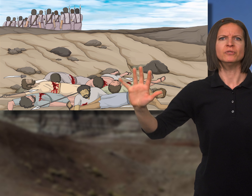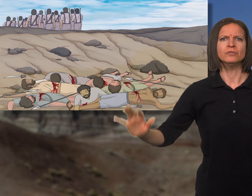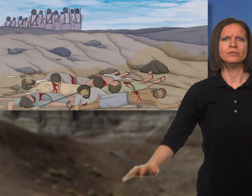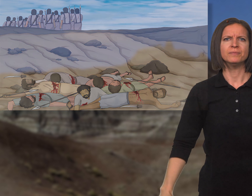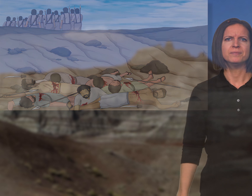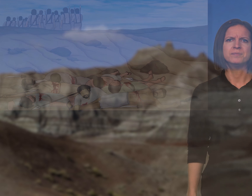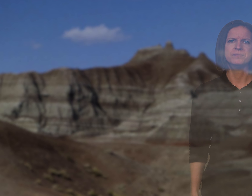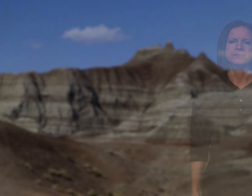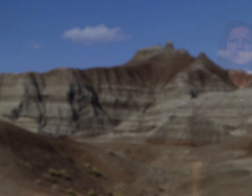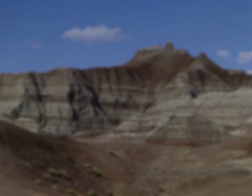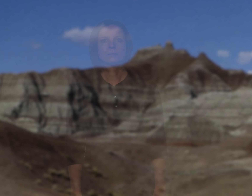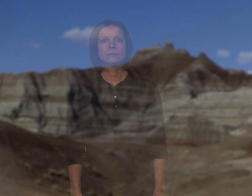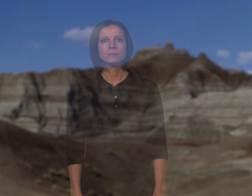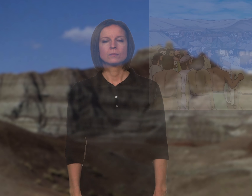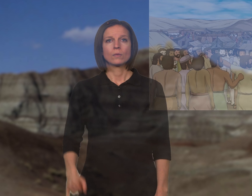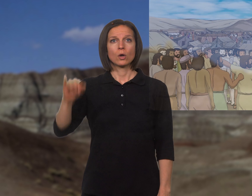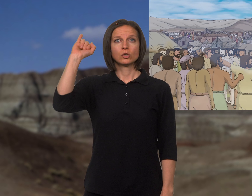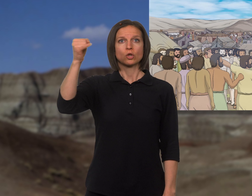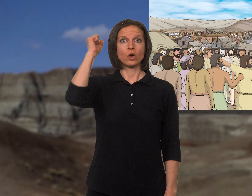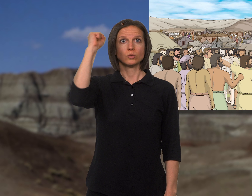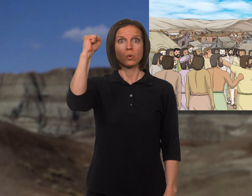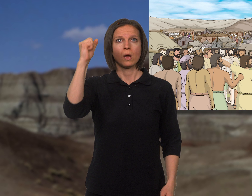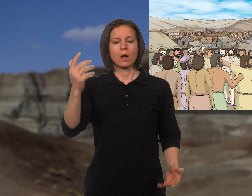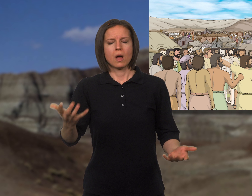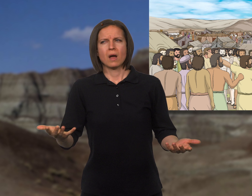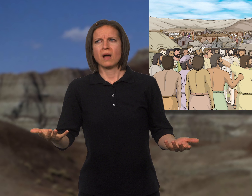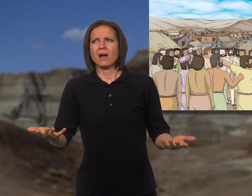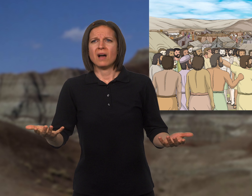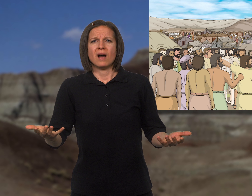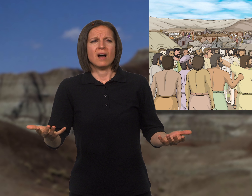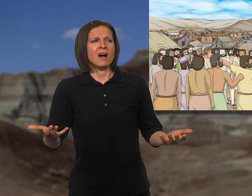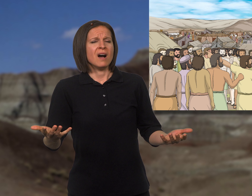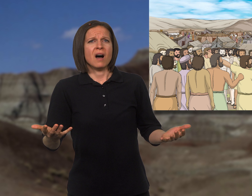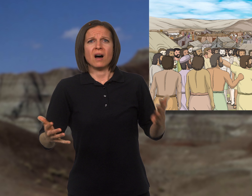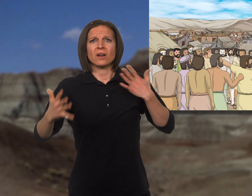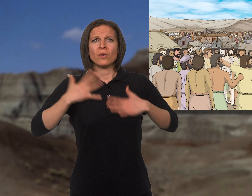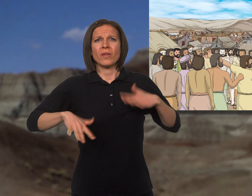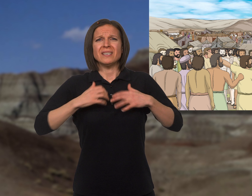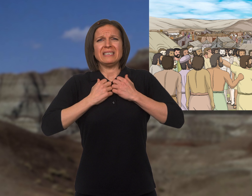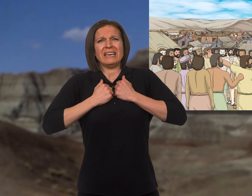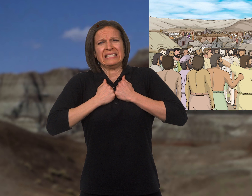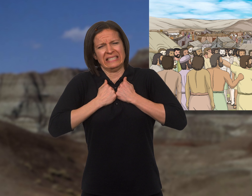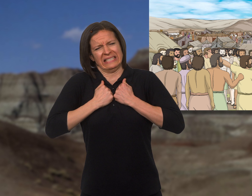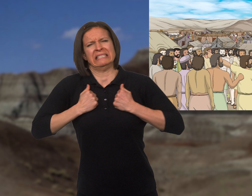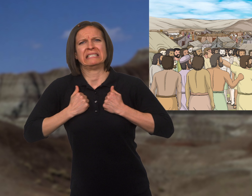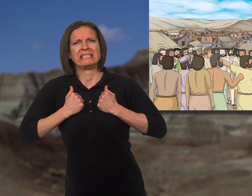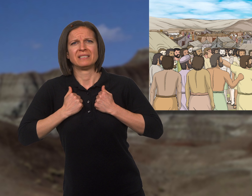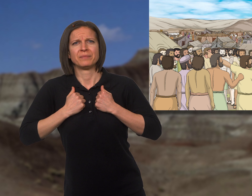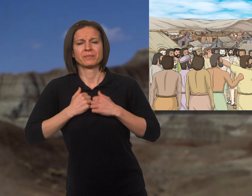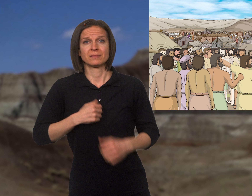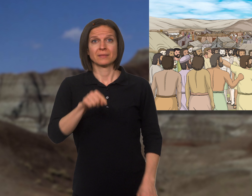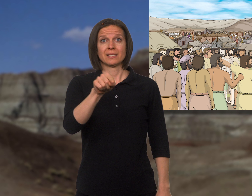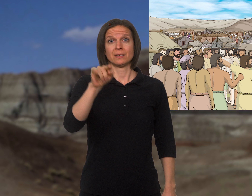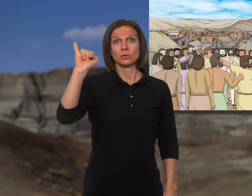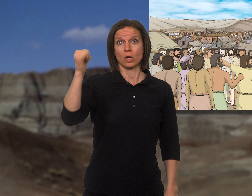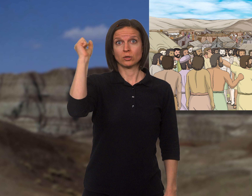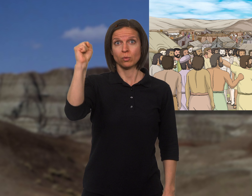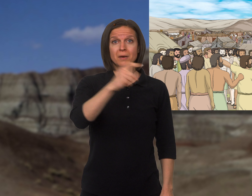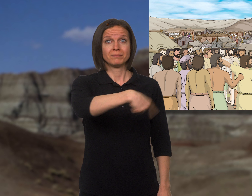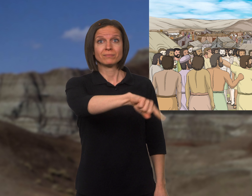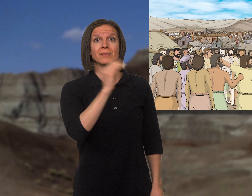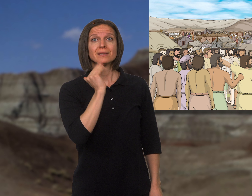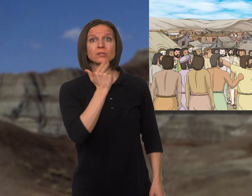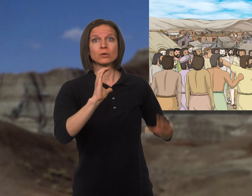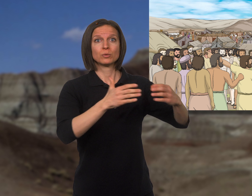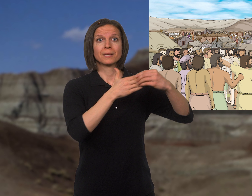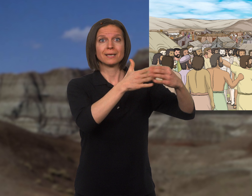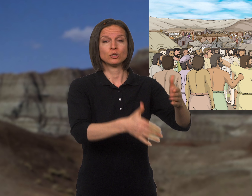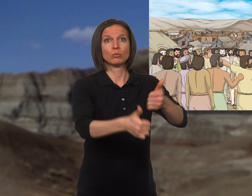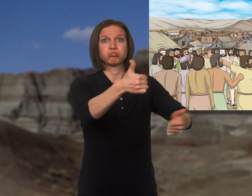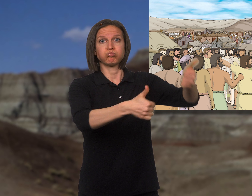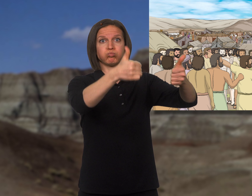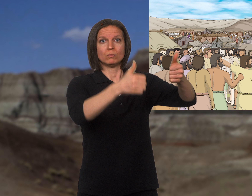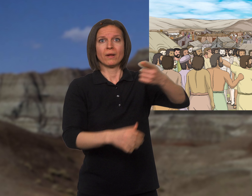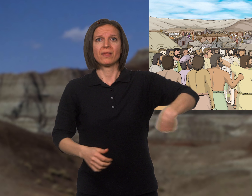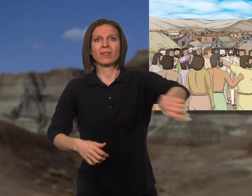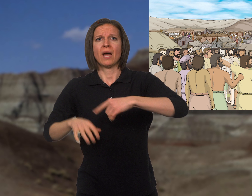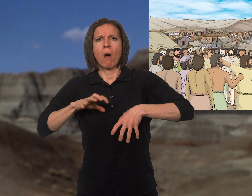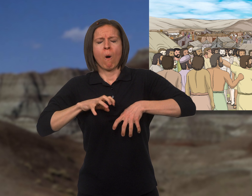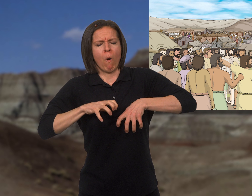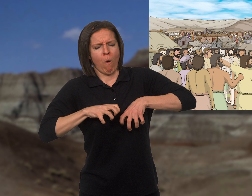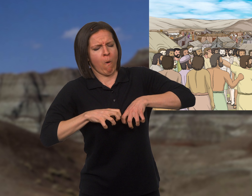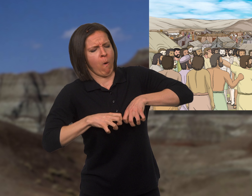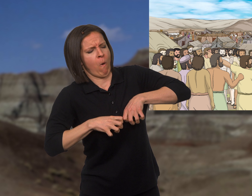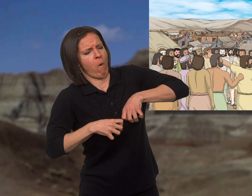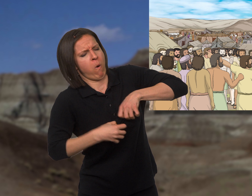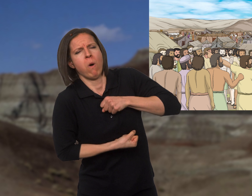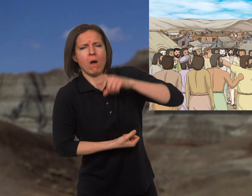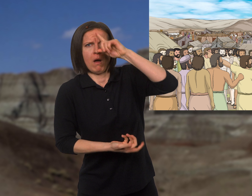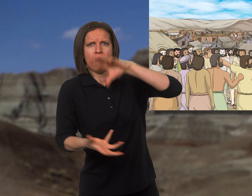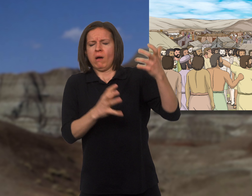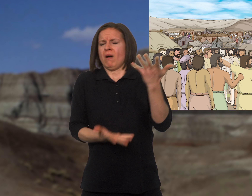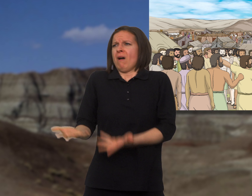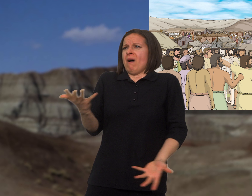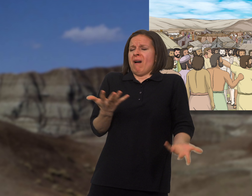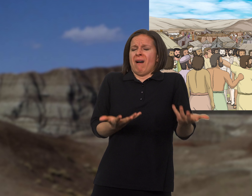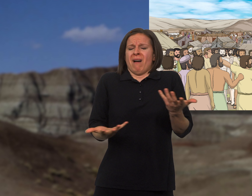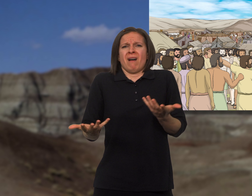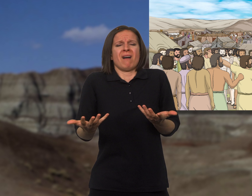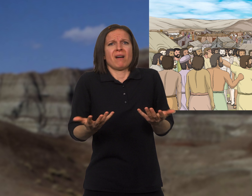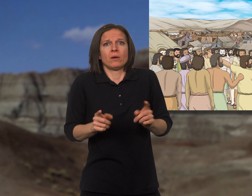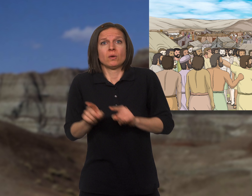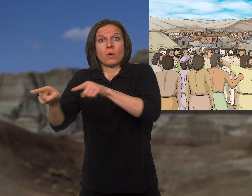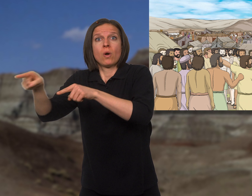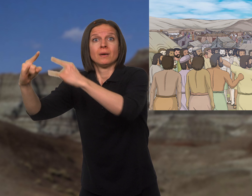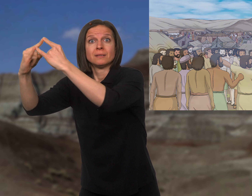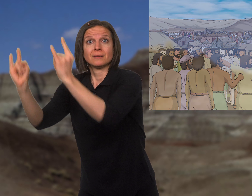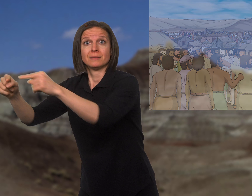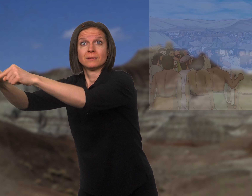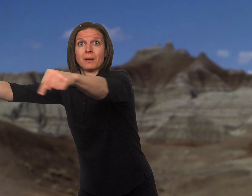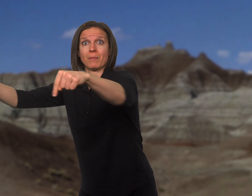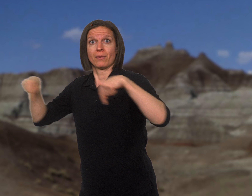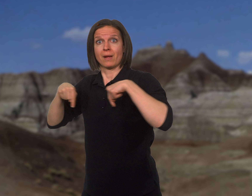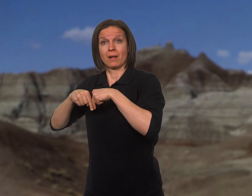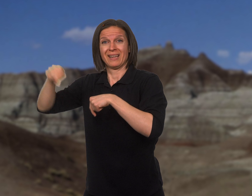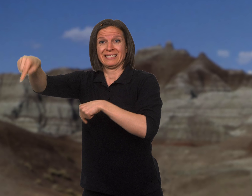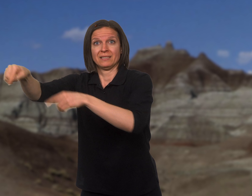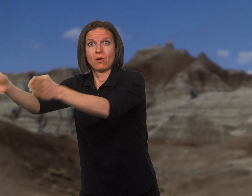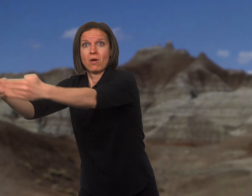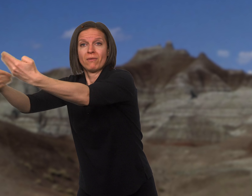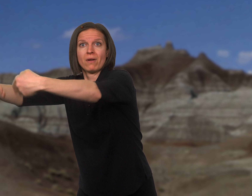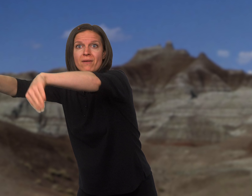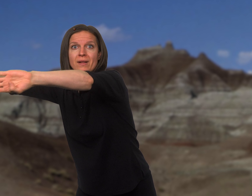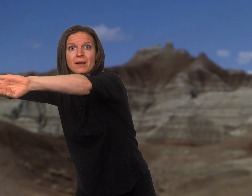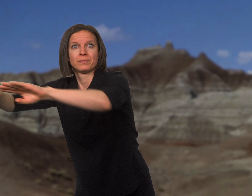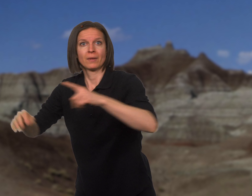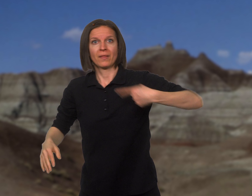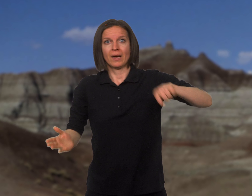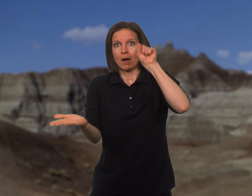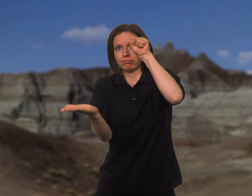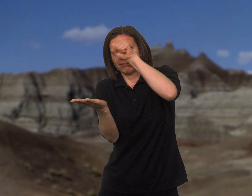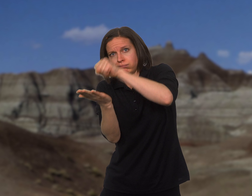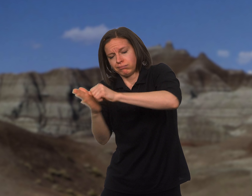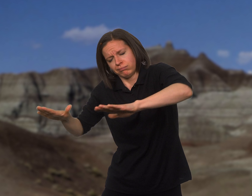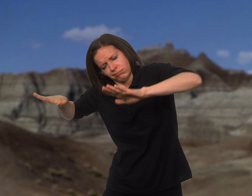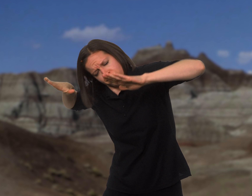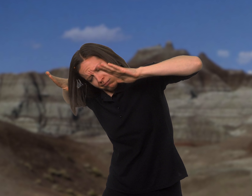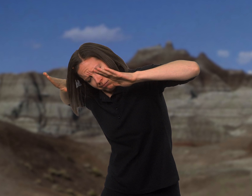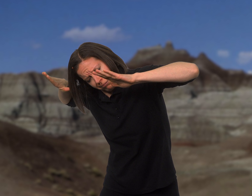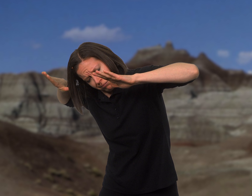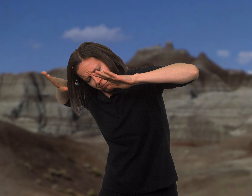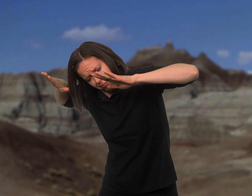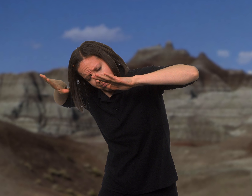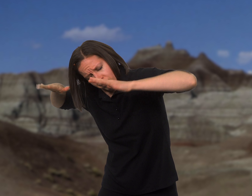Then Joshua tore his clothes and fell facedown before the ark of the LORD until evening, as did the elders of Israel;